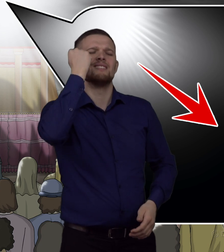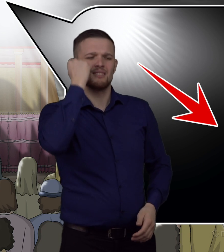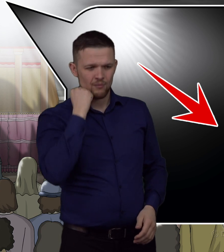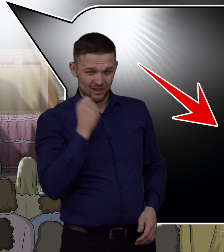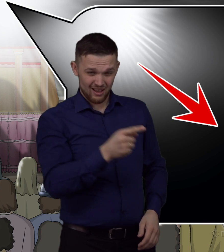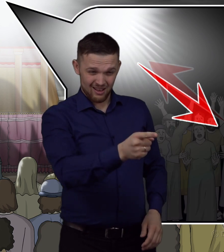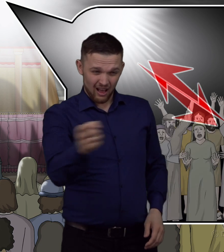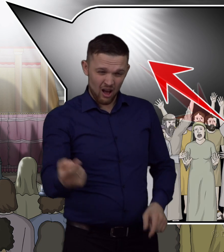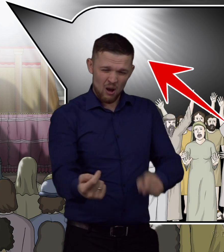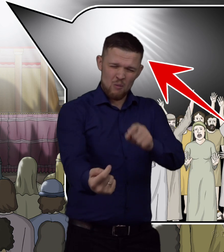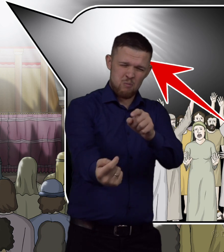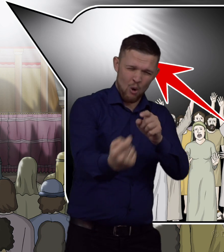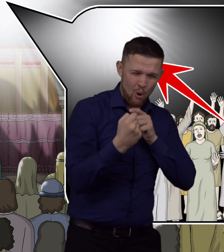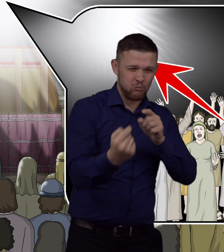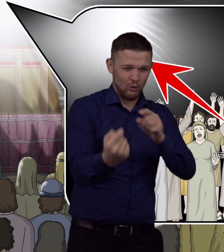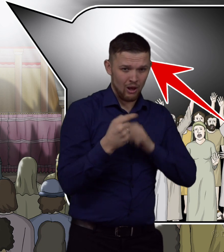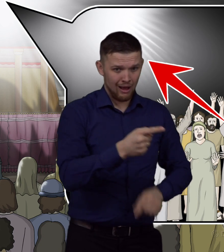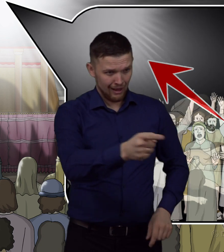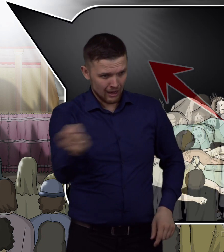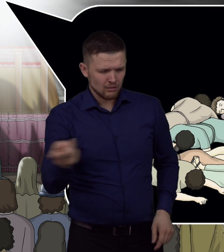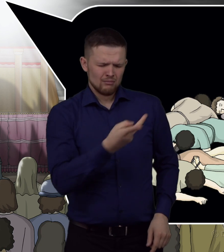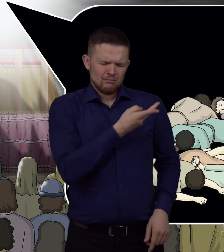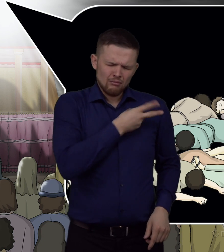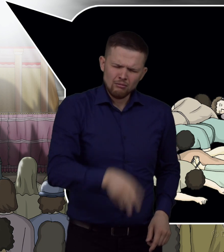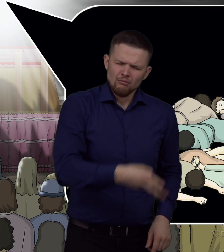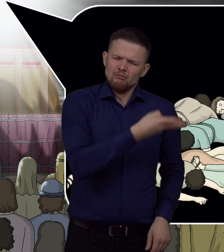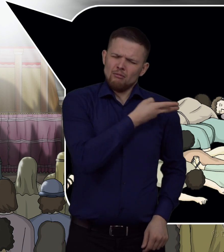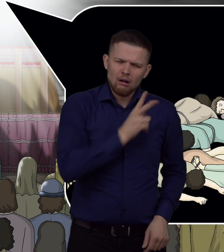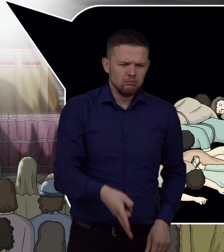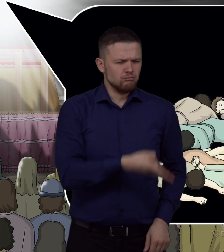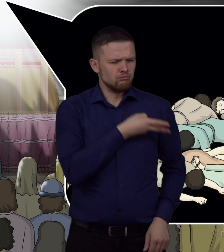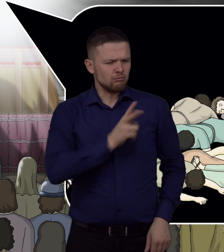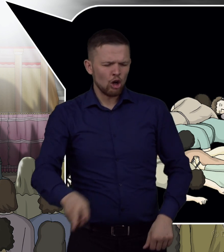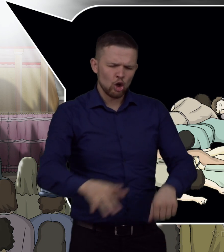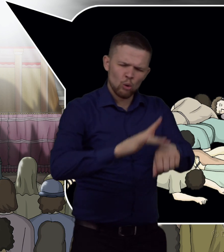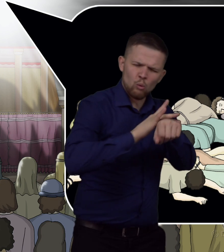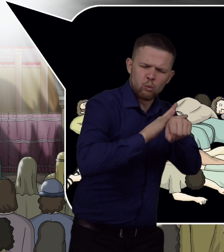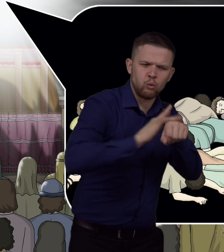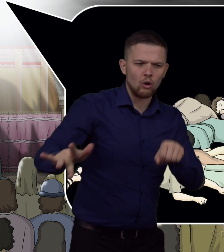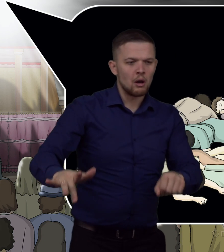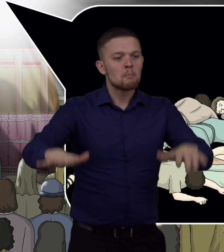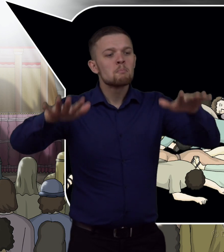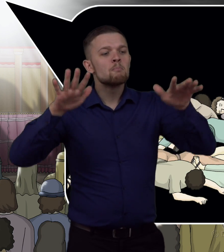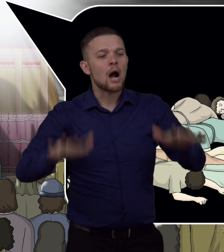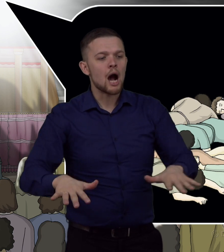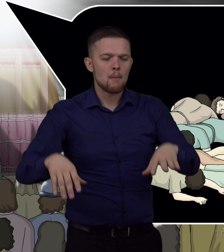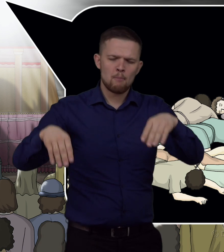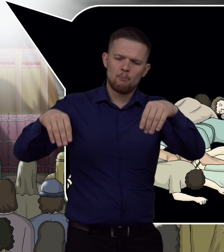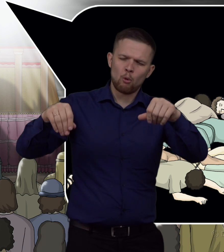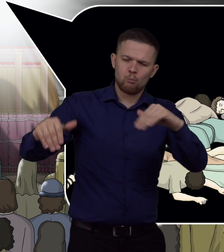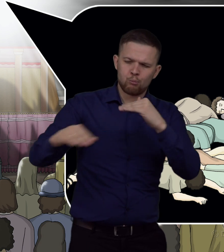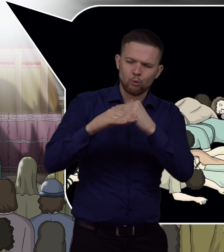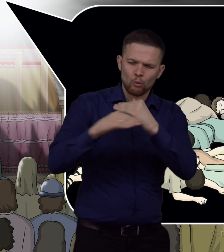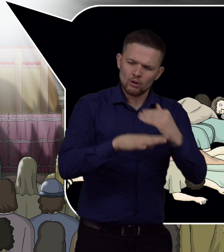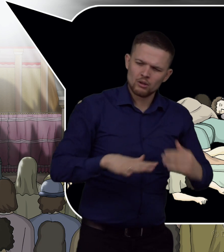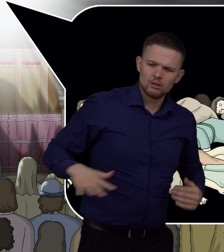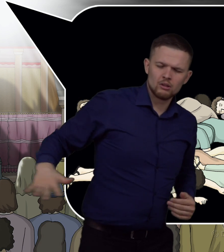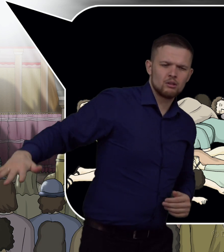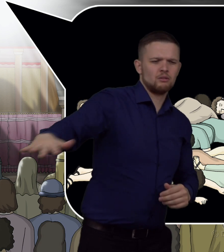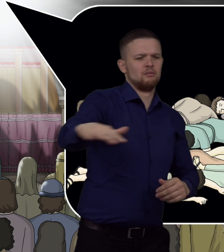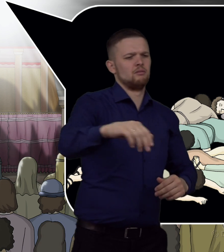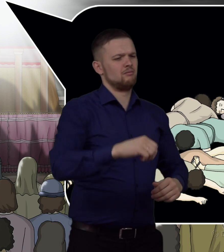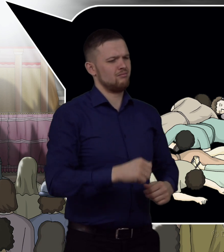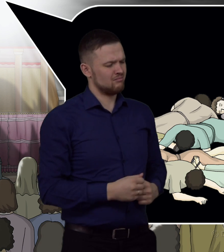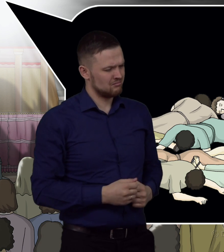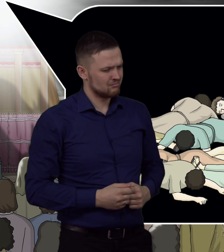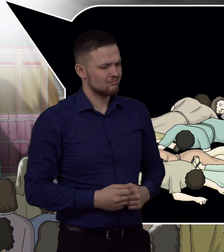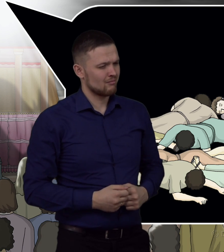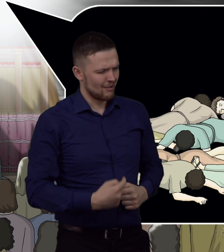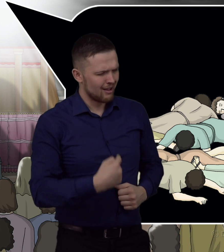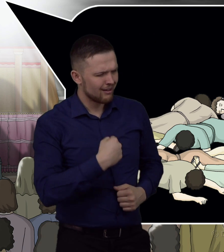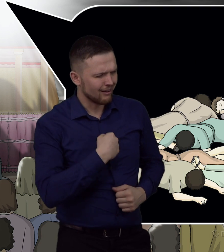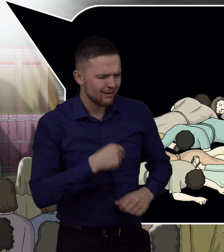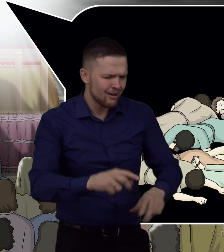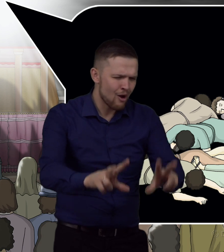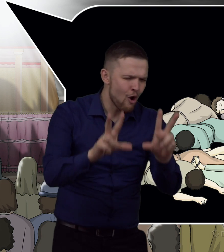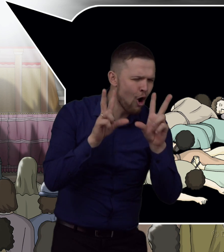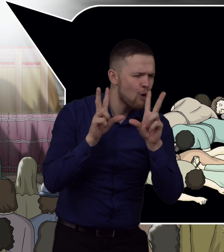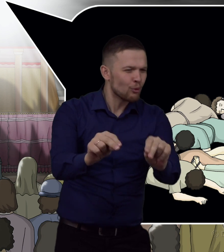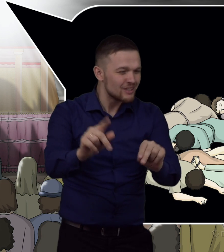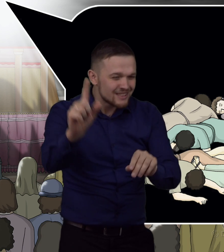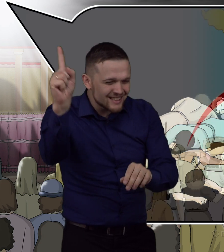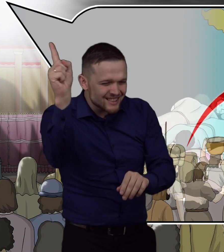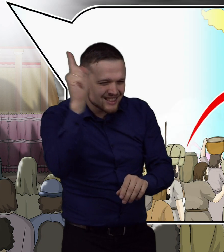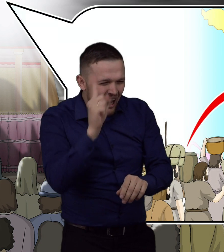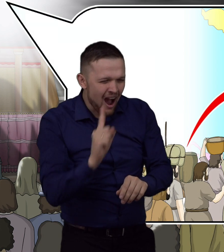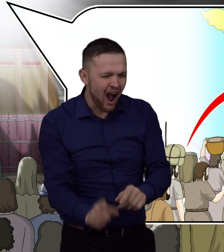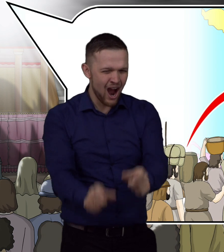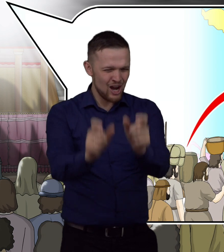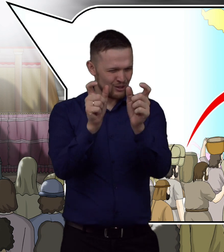Your bodies will fall in this wilderness—all who were numbered in the census, everyone twenty years of age or older—because you have grumbled against Me.